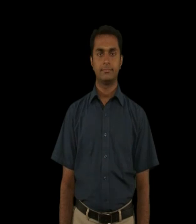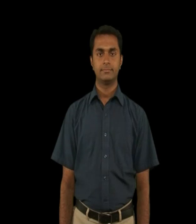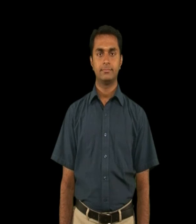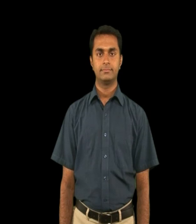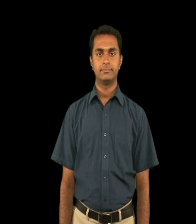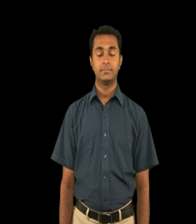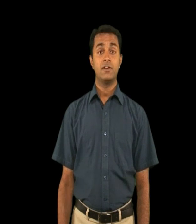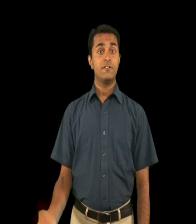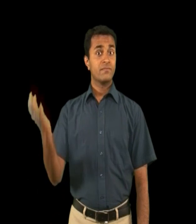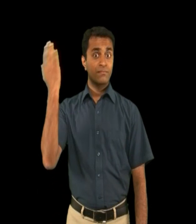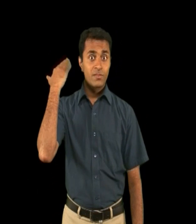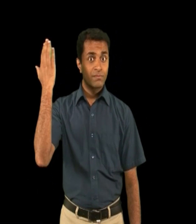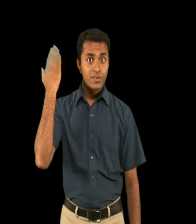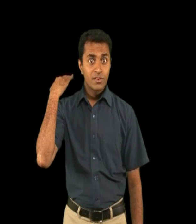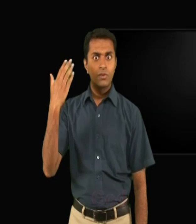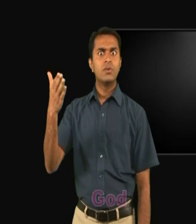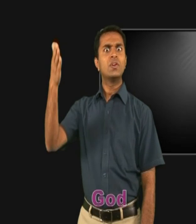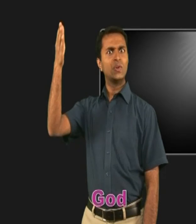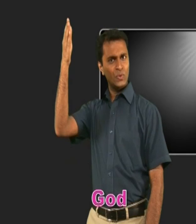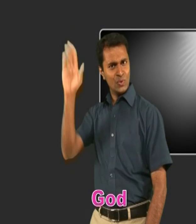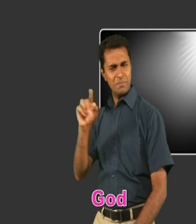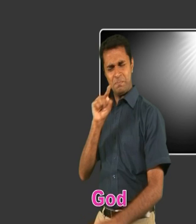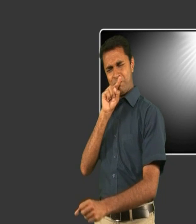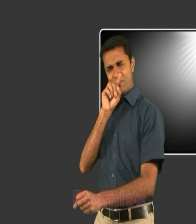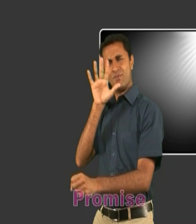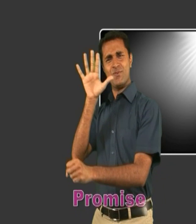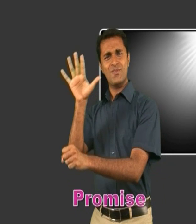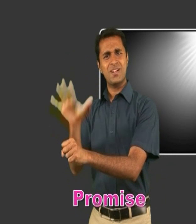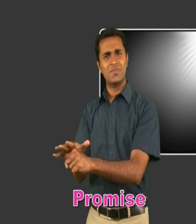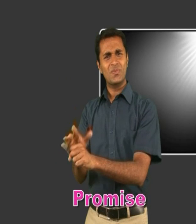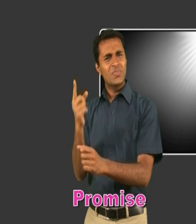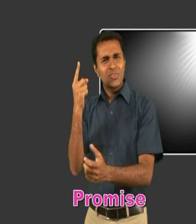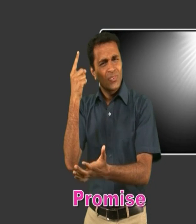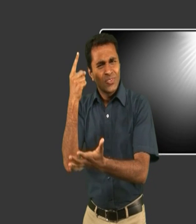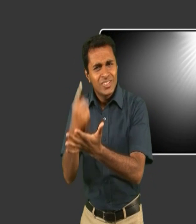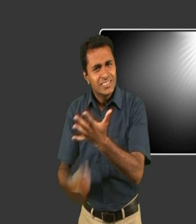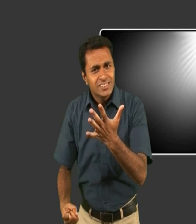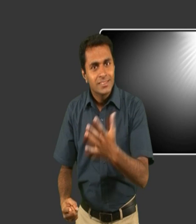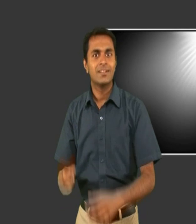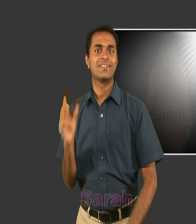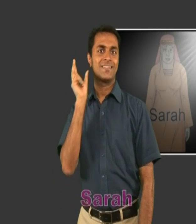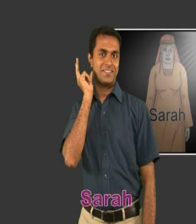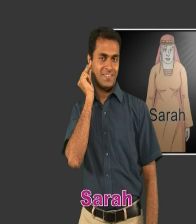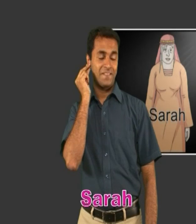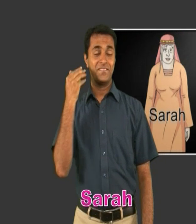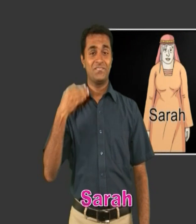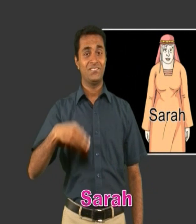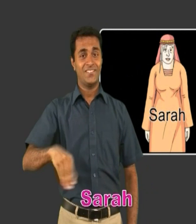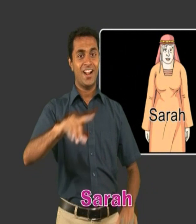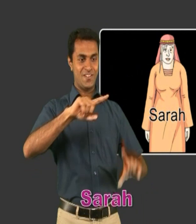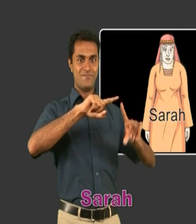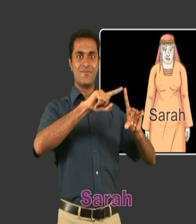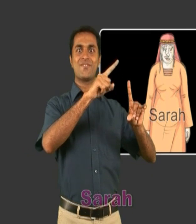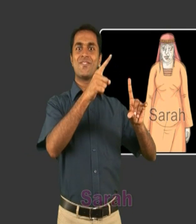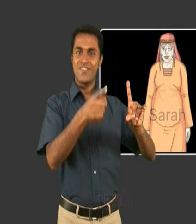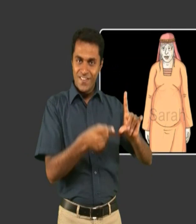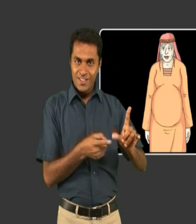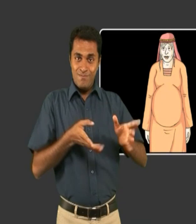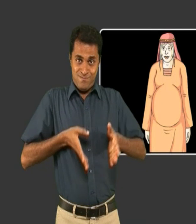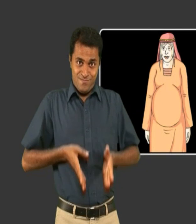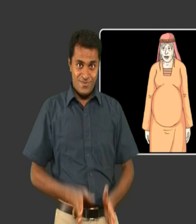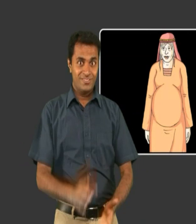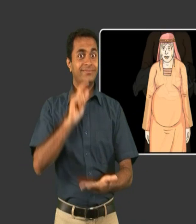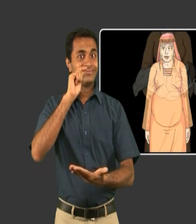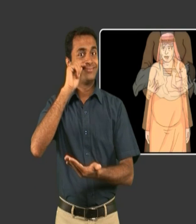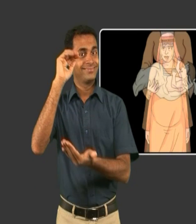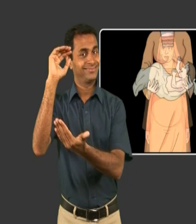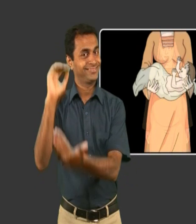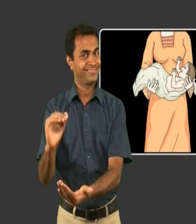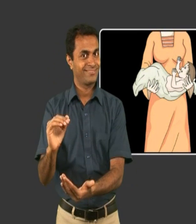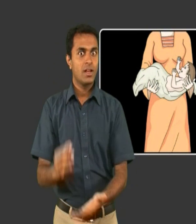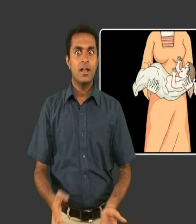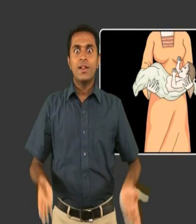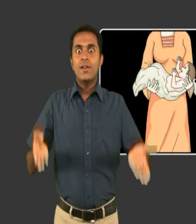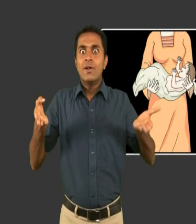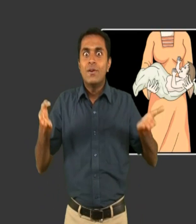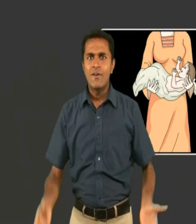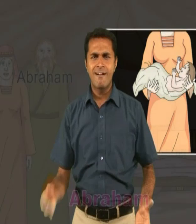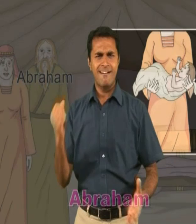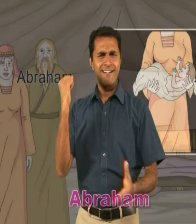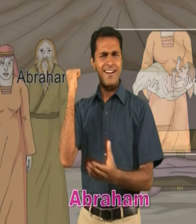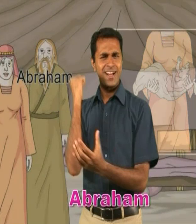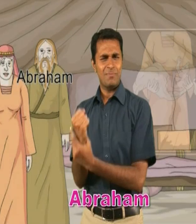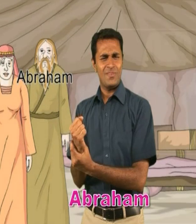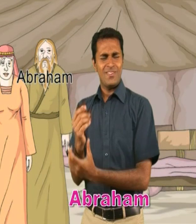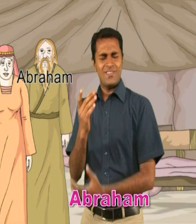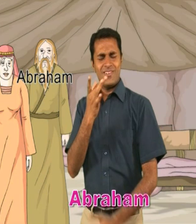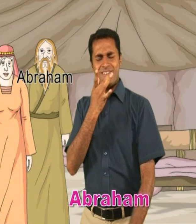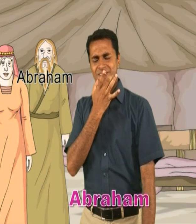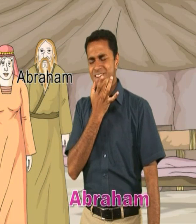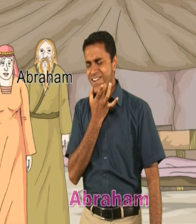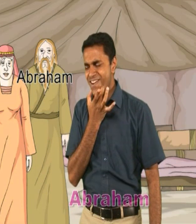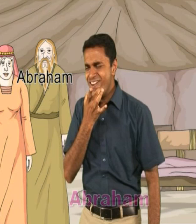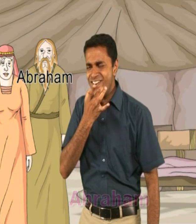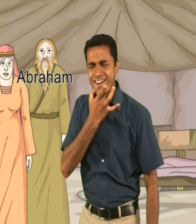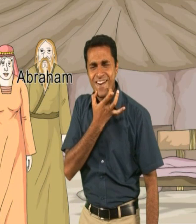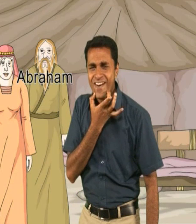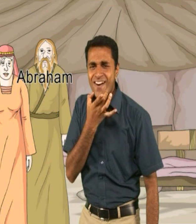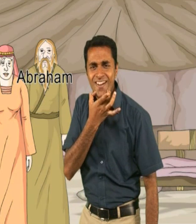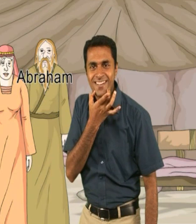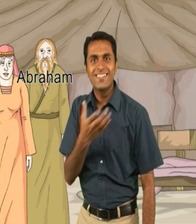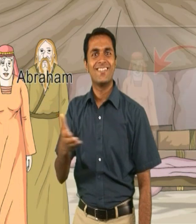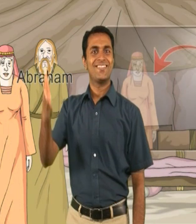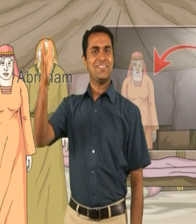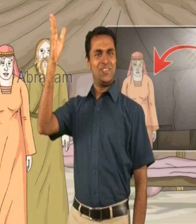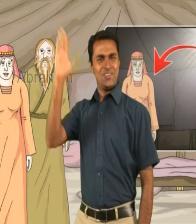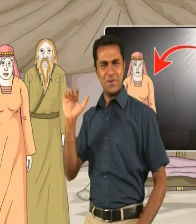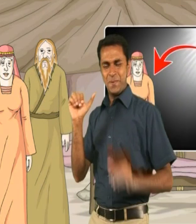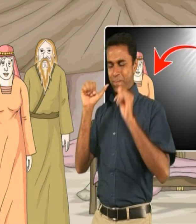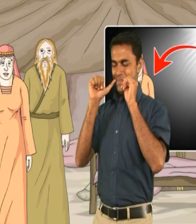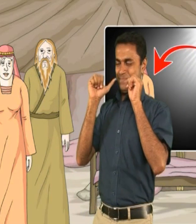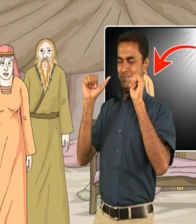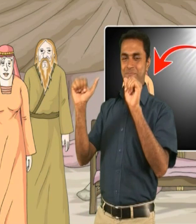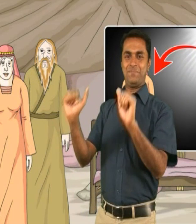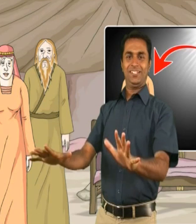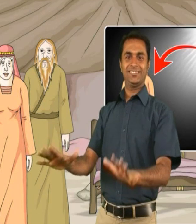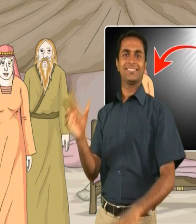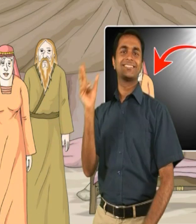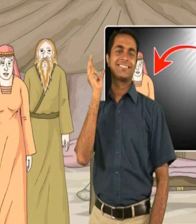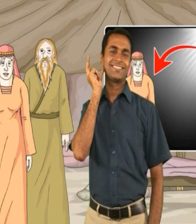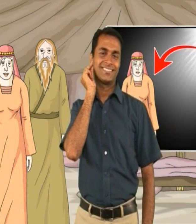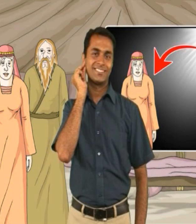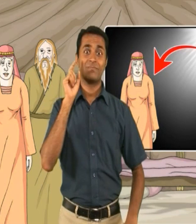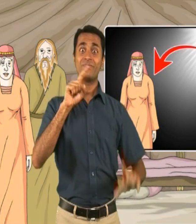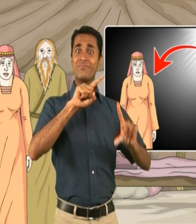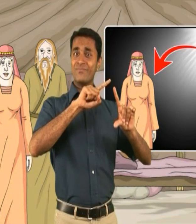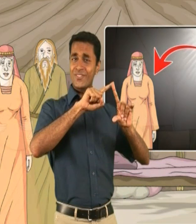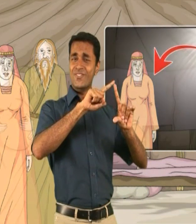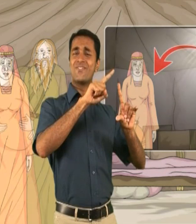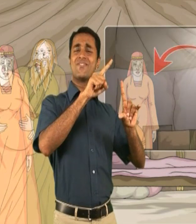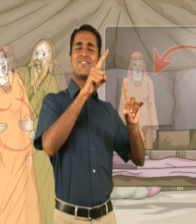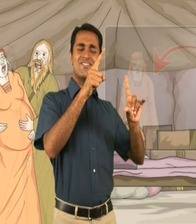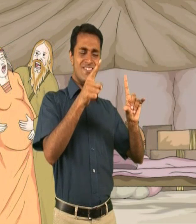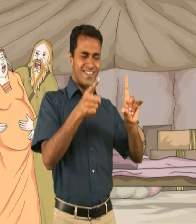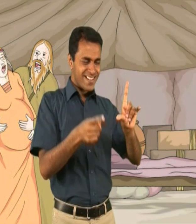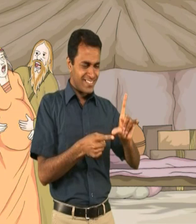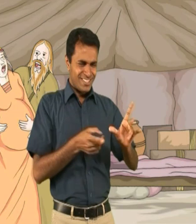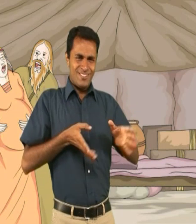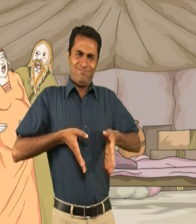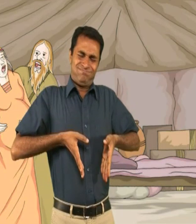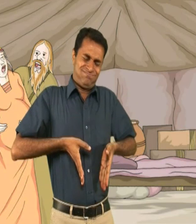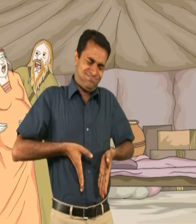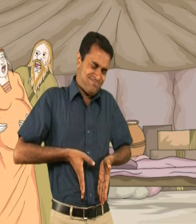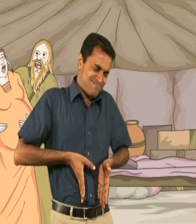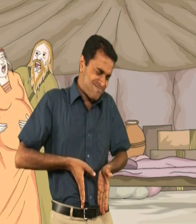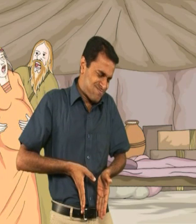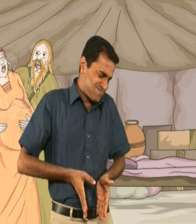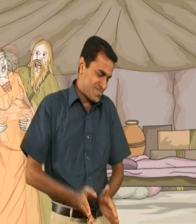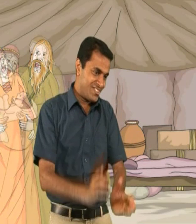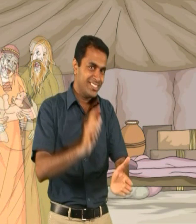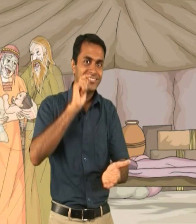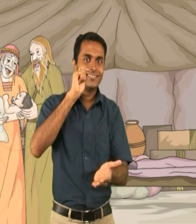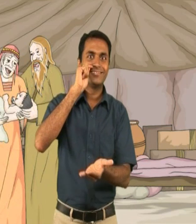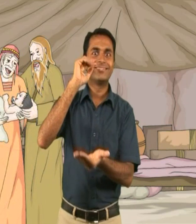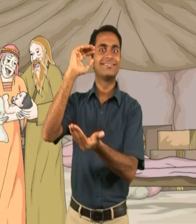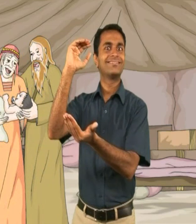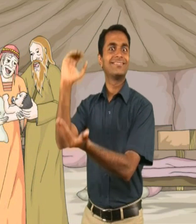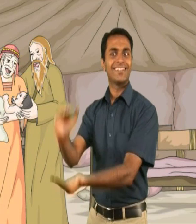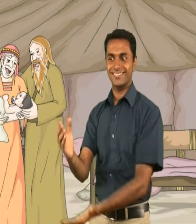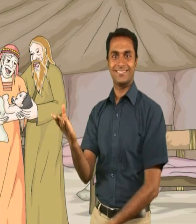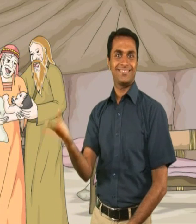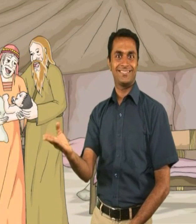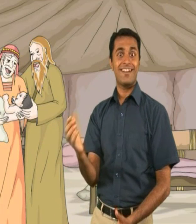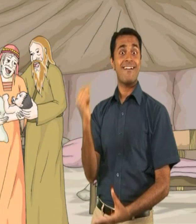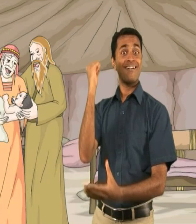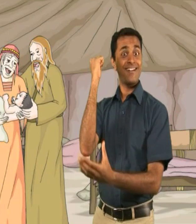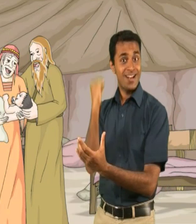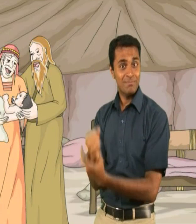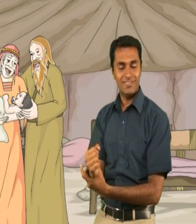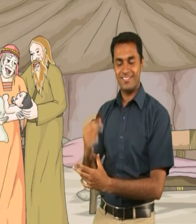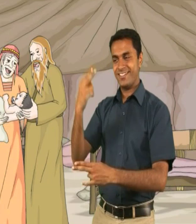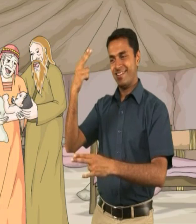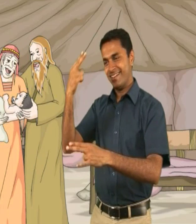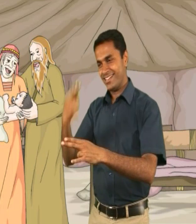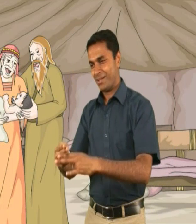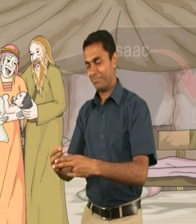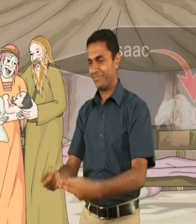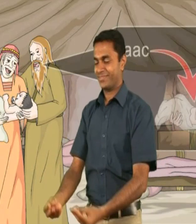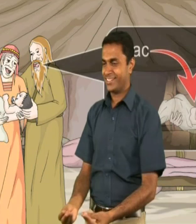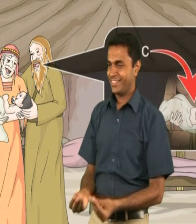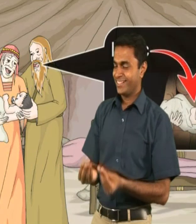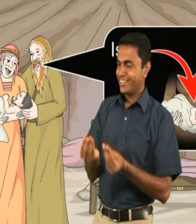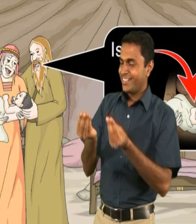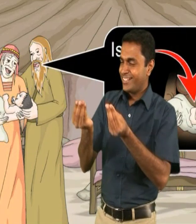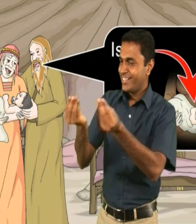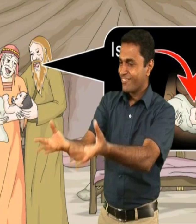Now the LORD attended to Sarah as He had said, and the LORD did for Sarah what He had promised. So Sarah conceived and bore a son to Abraham in his old age, at the very time God had promised.